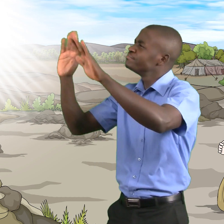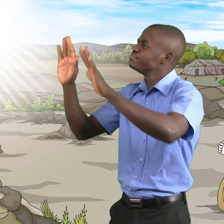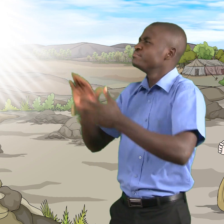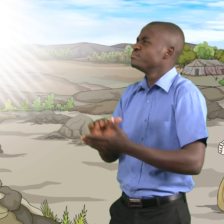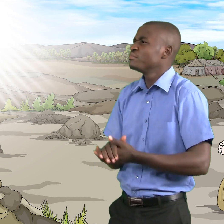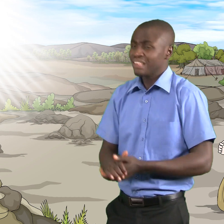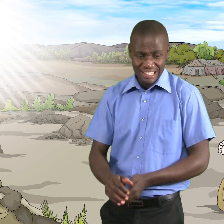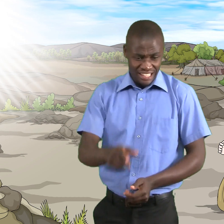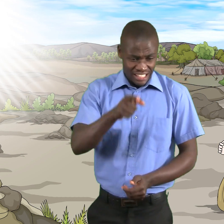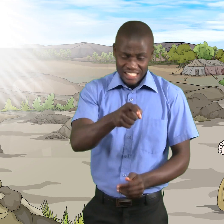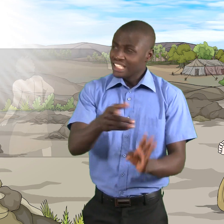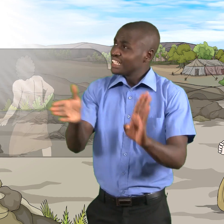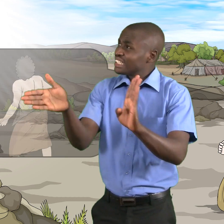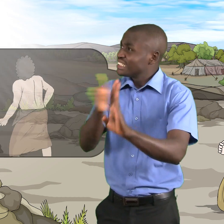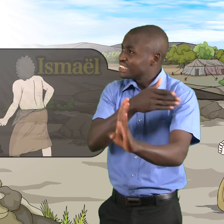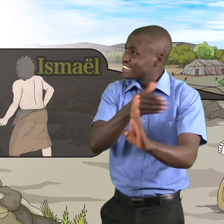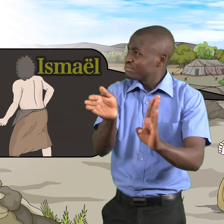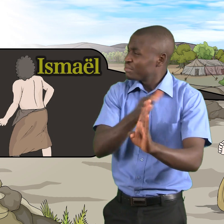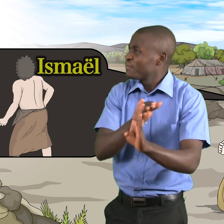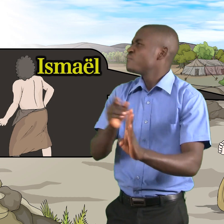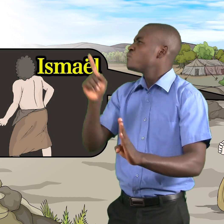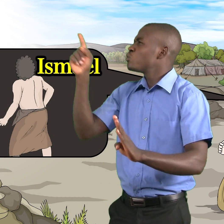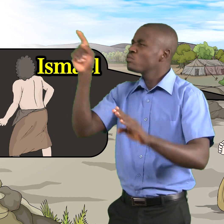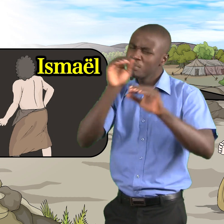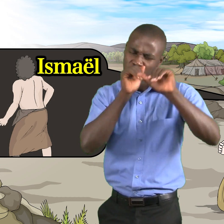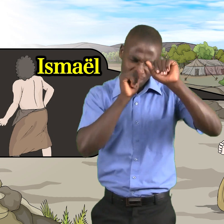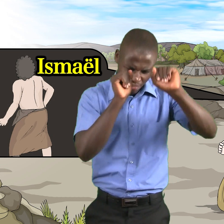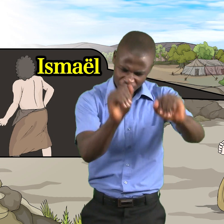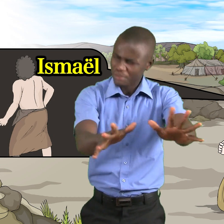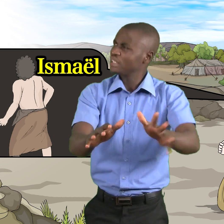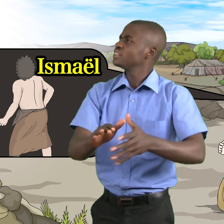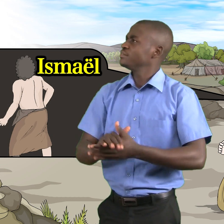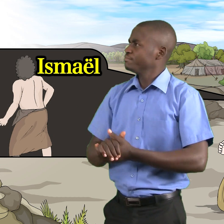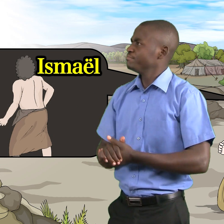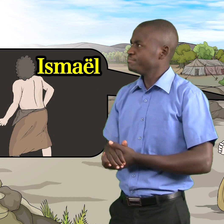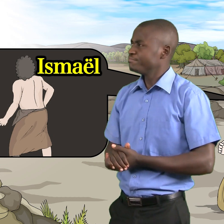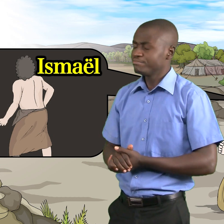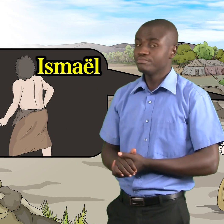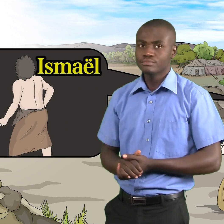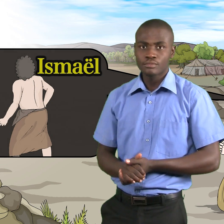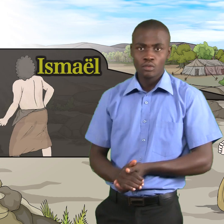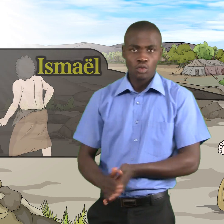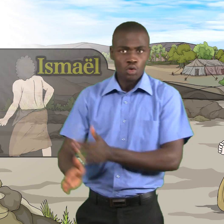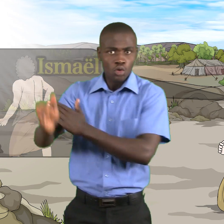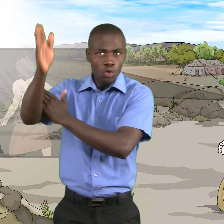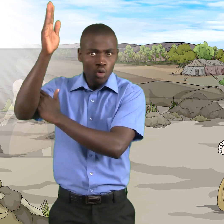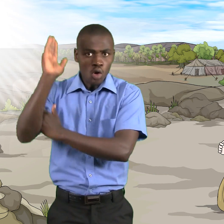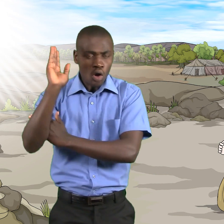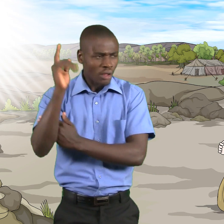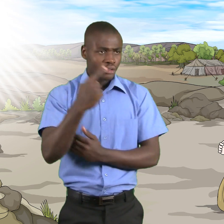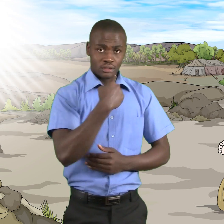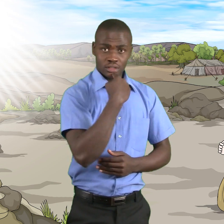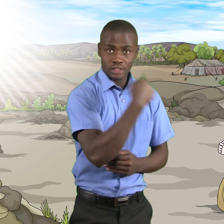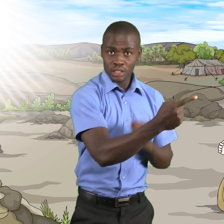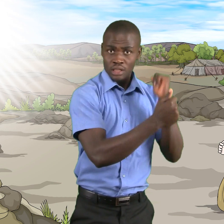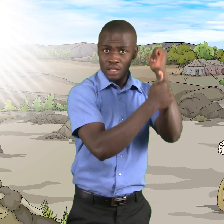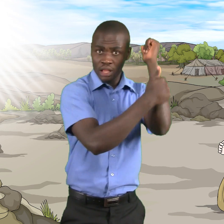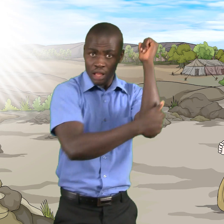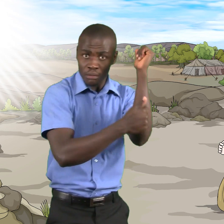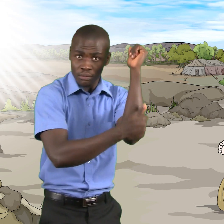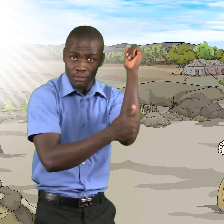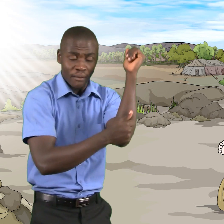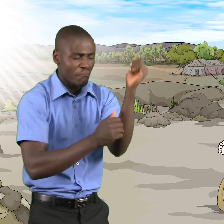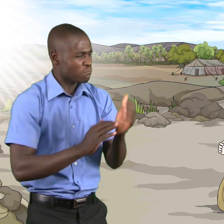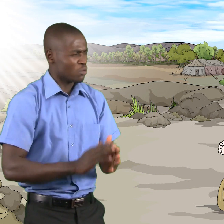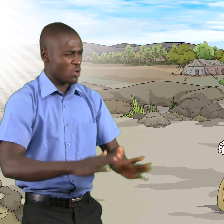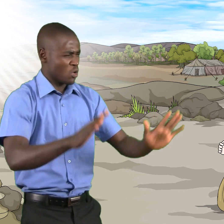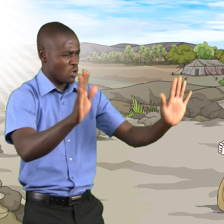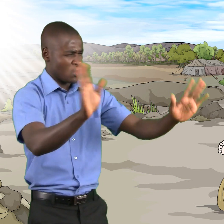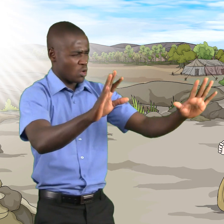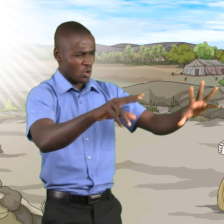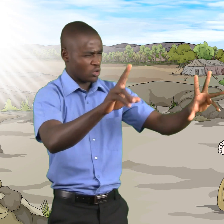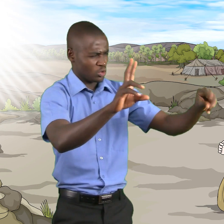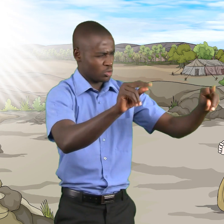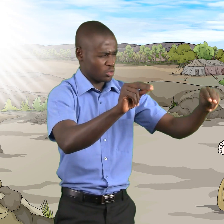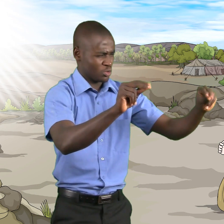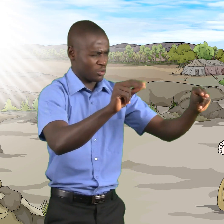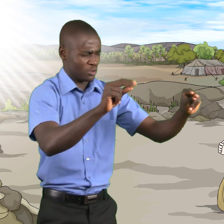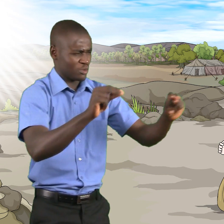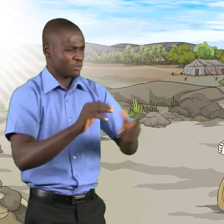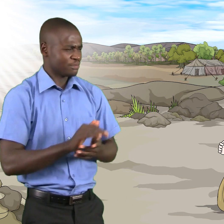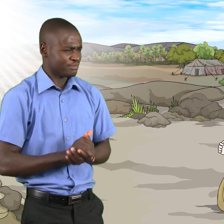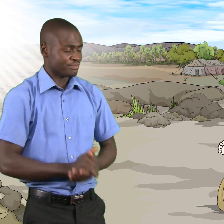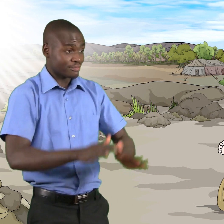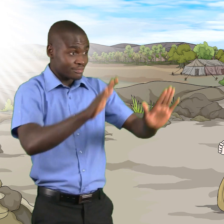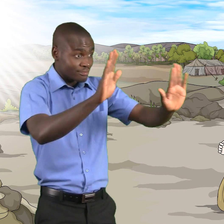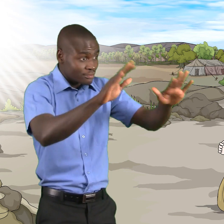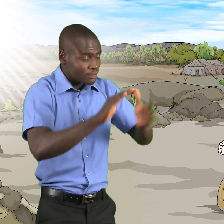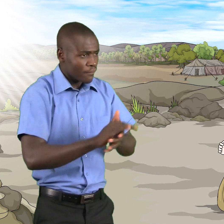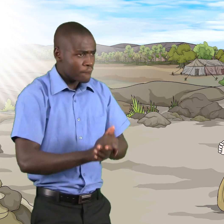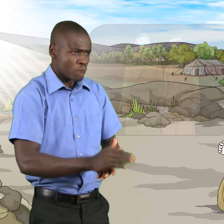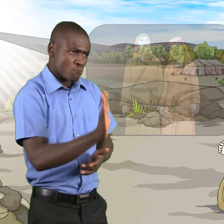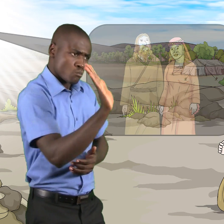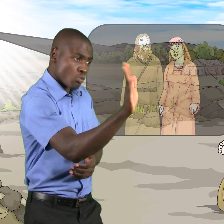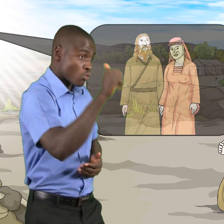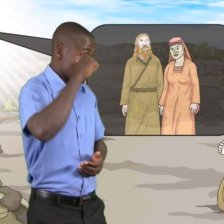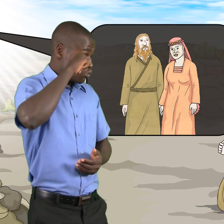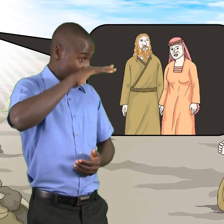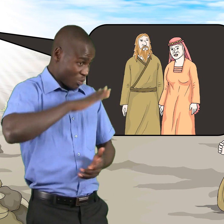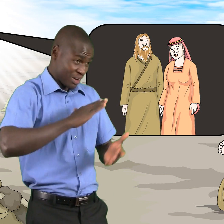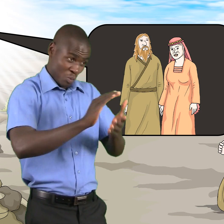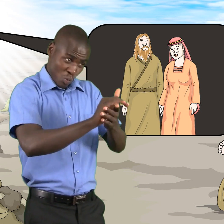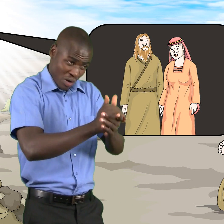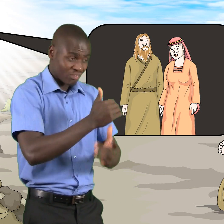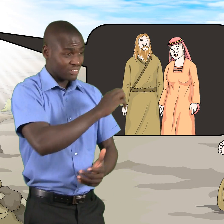And Abraham said to God, “O that Ishmael might live under Your blessing!”